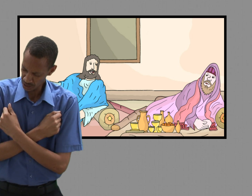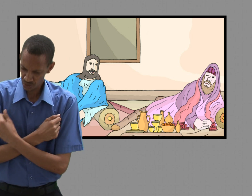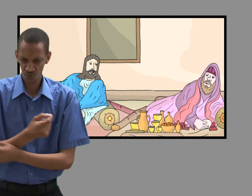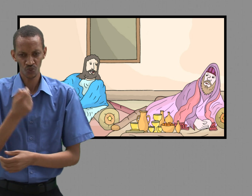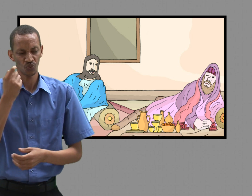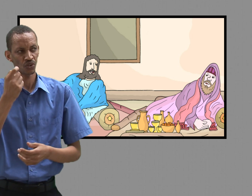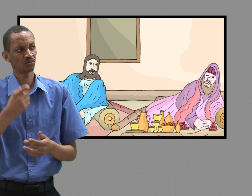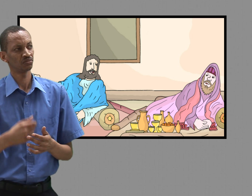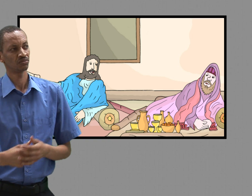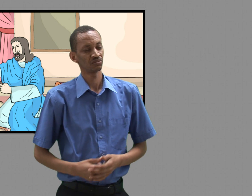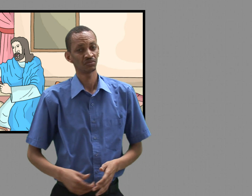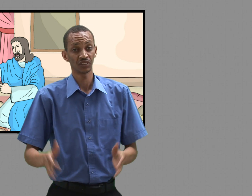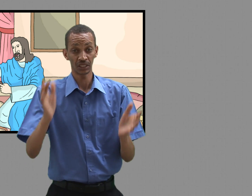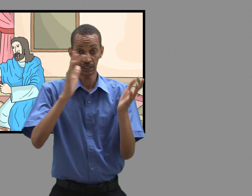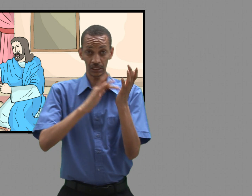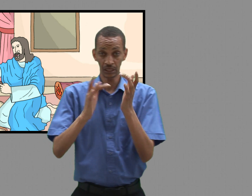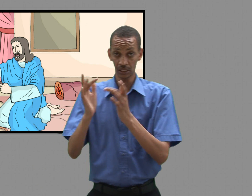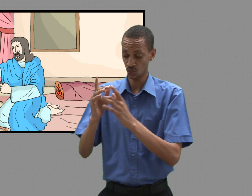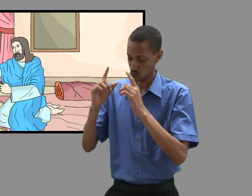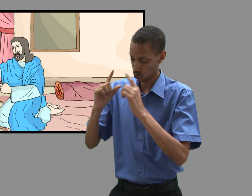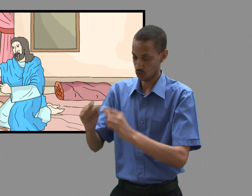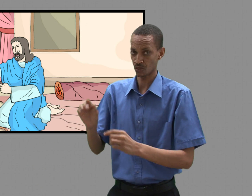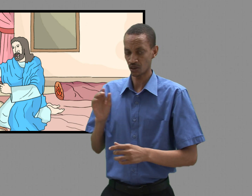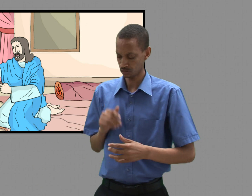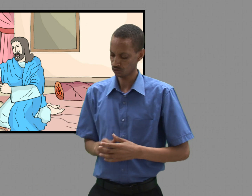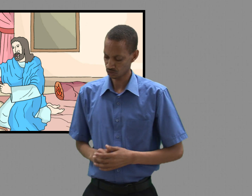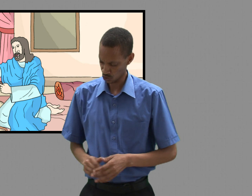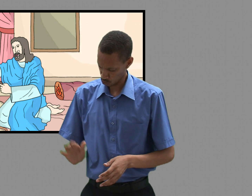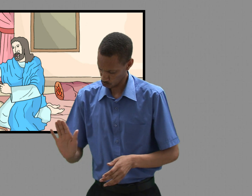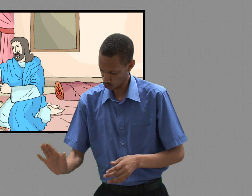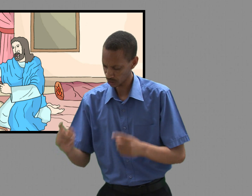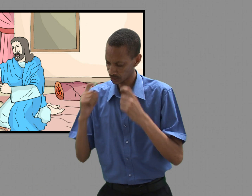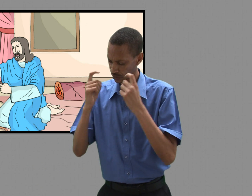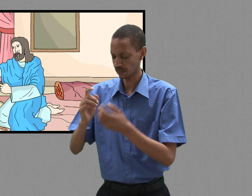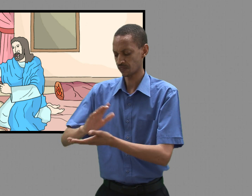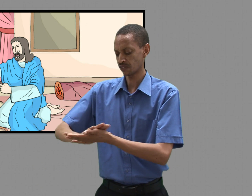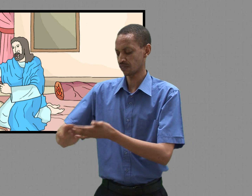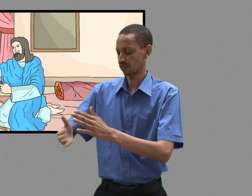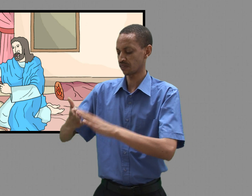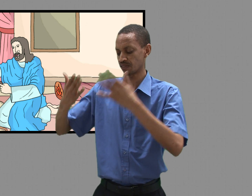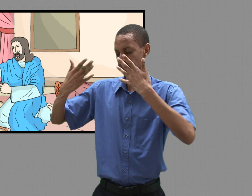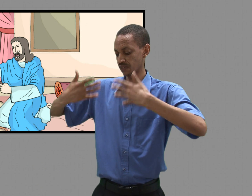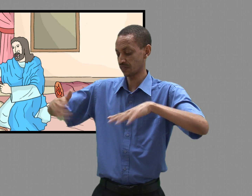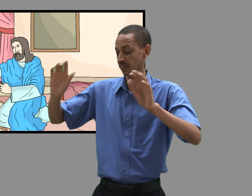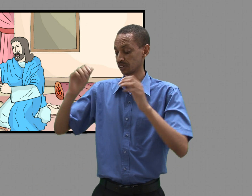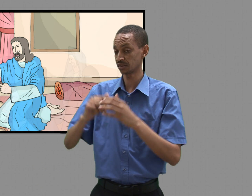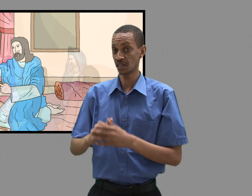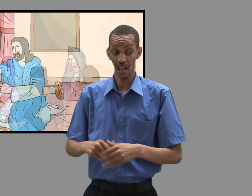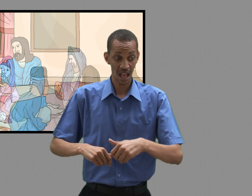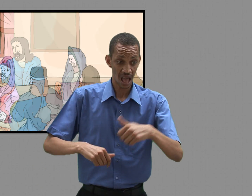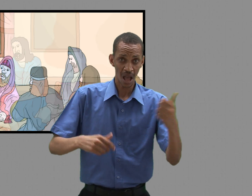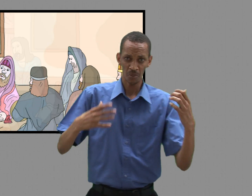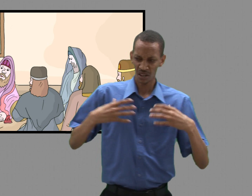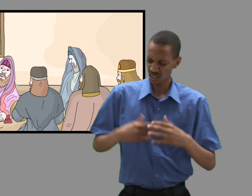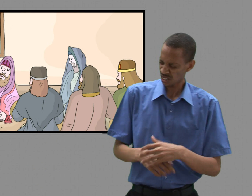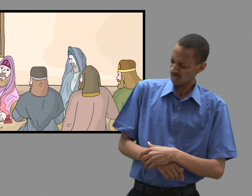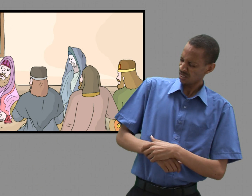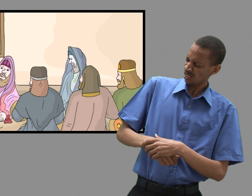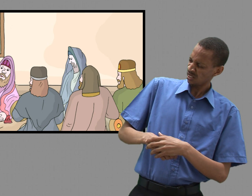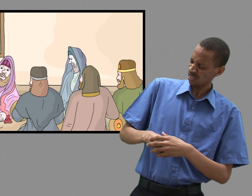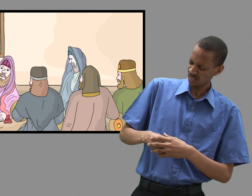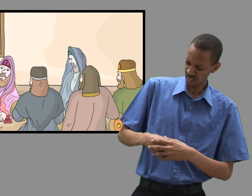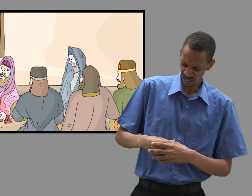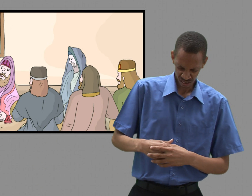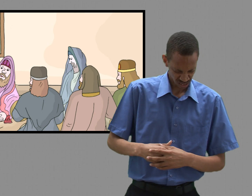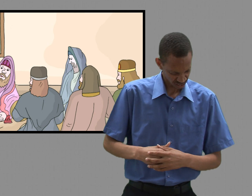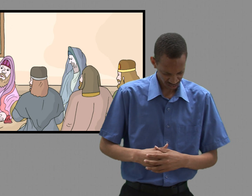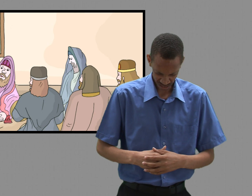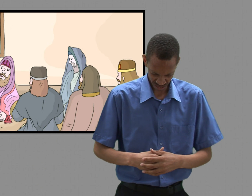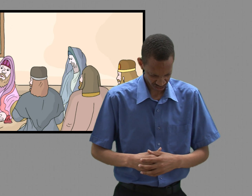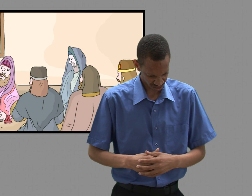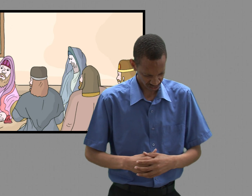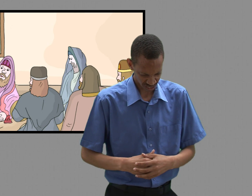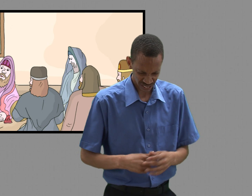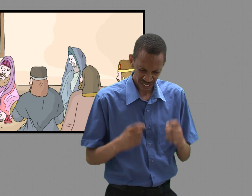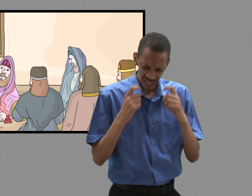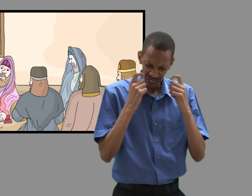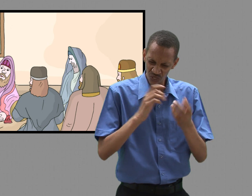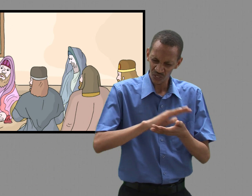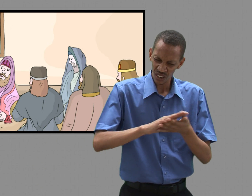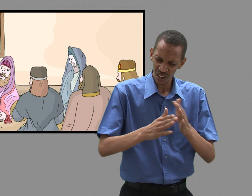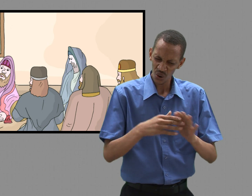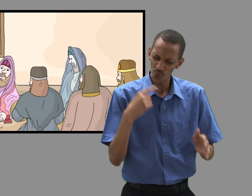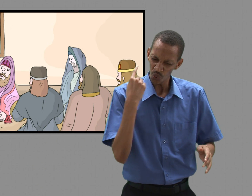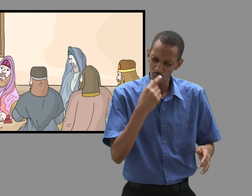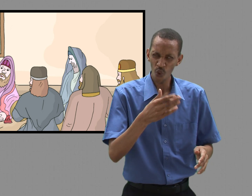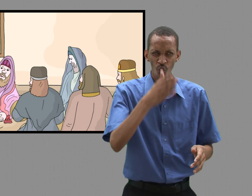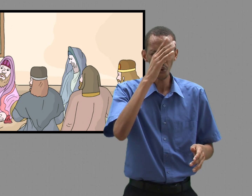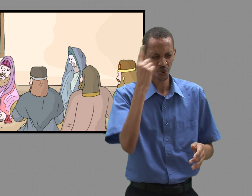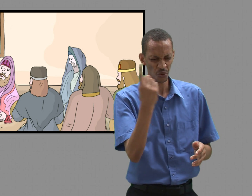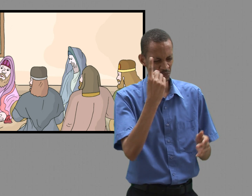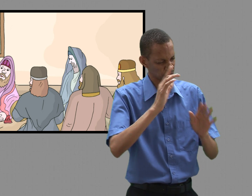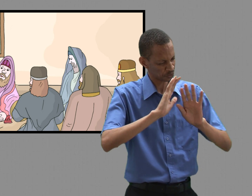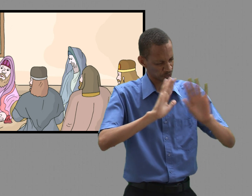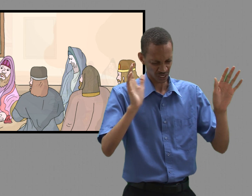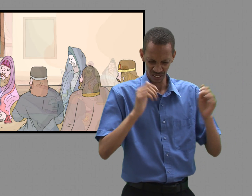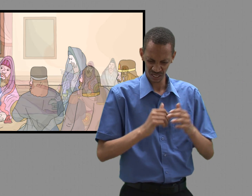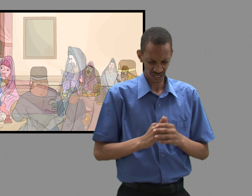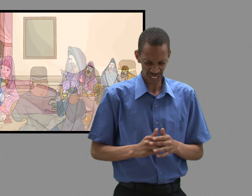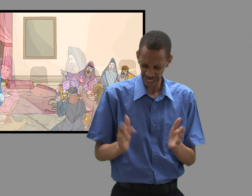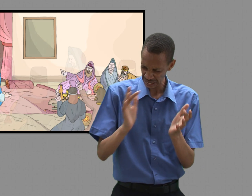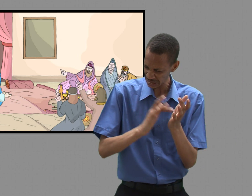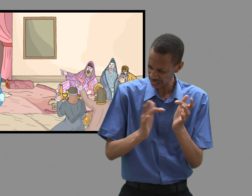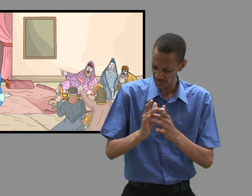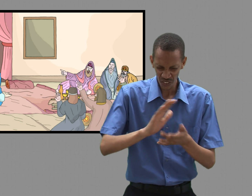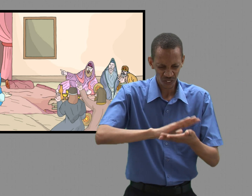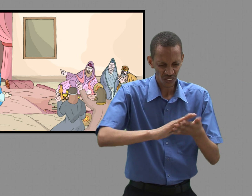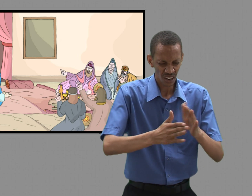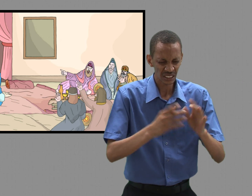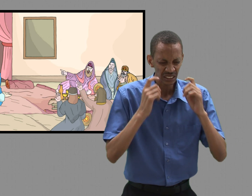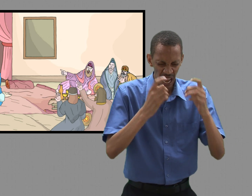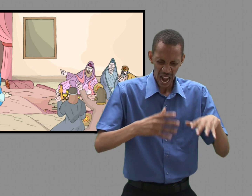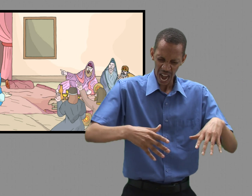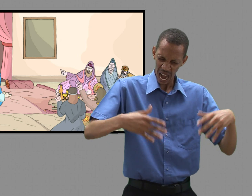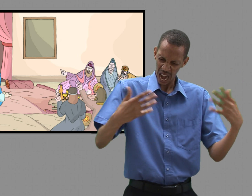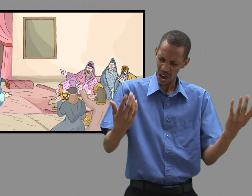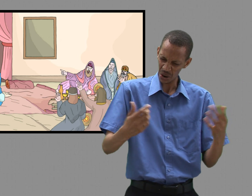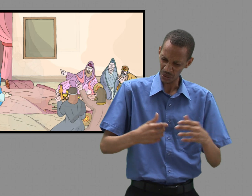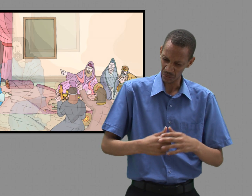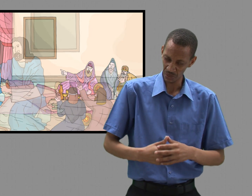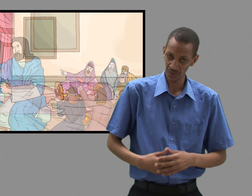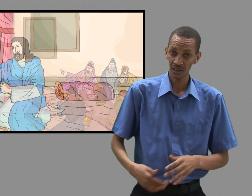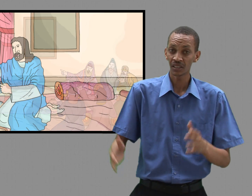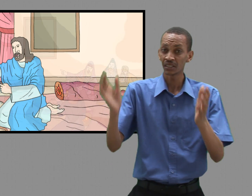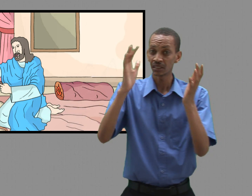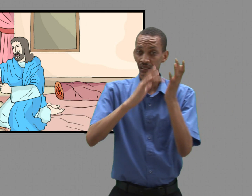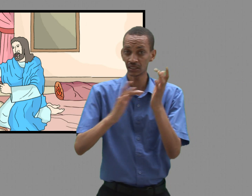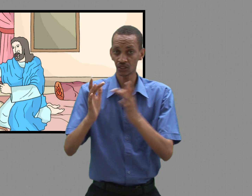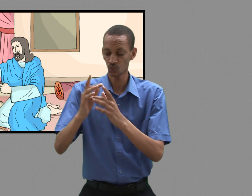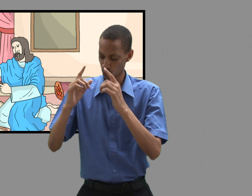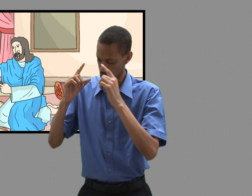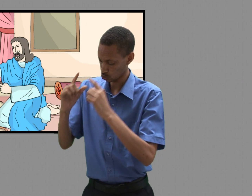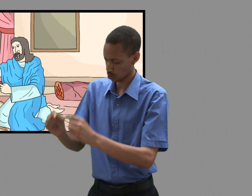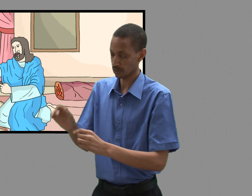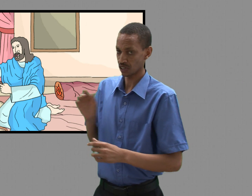Then Jesus said to her, “Your sins are forgiven.” But those at the table began to say to themselves, “Who is this who even forgives sins?”